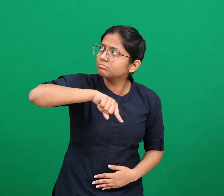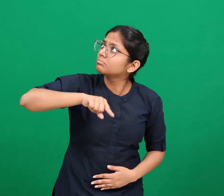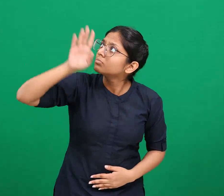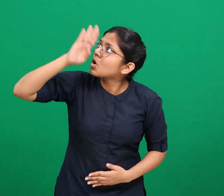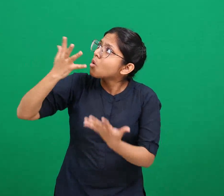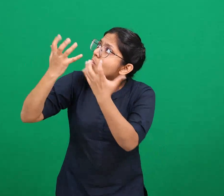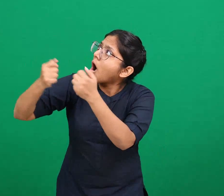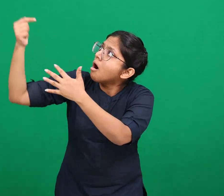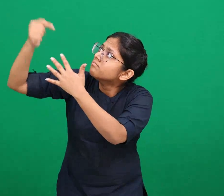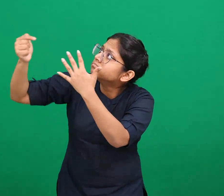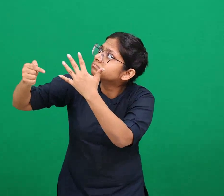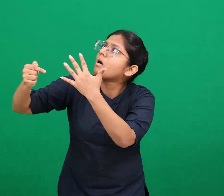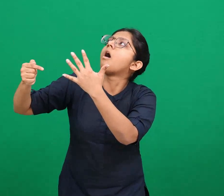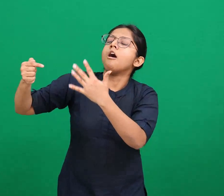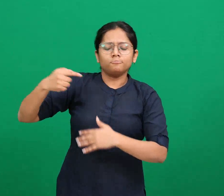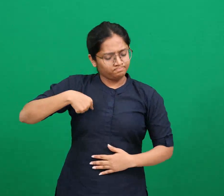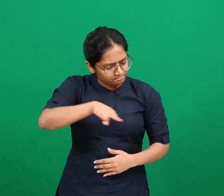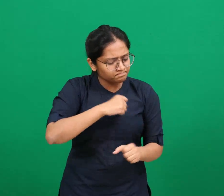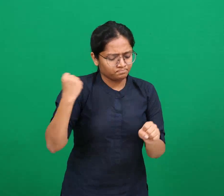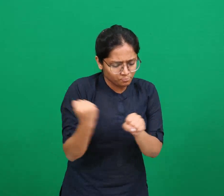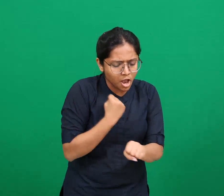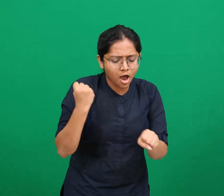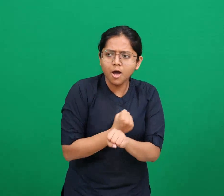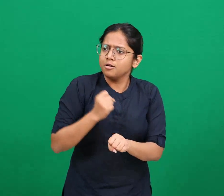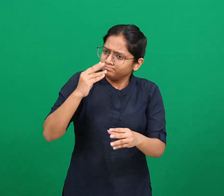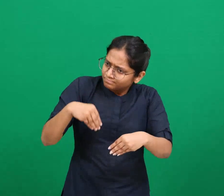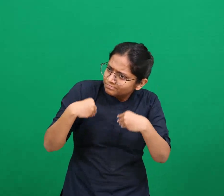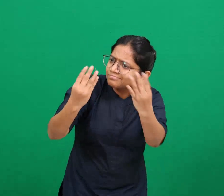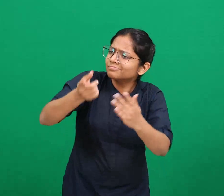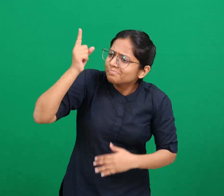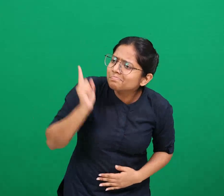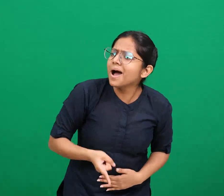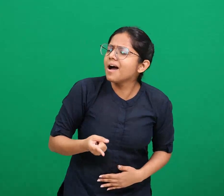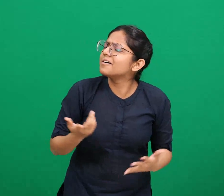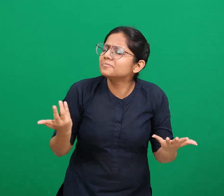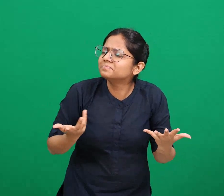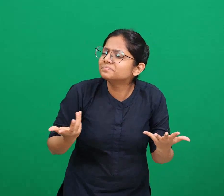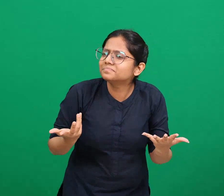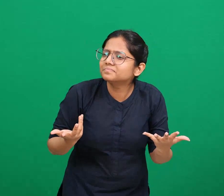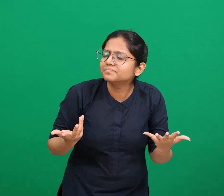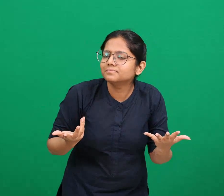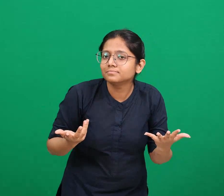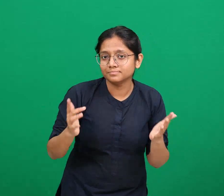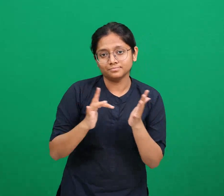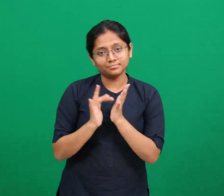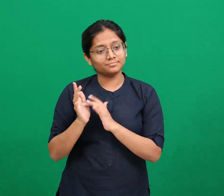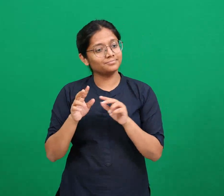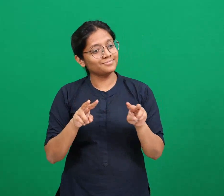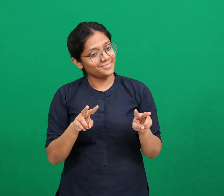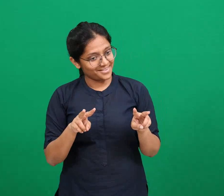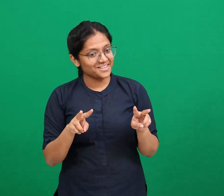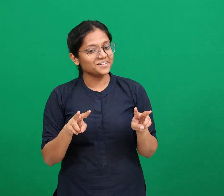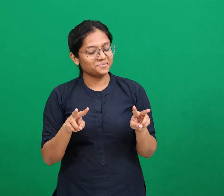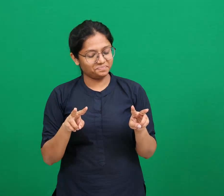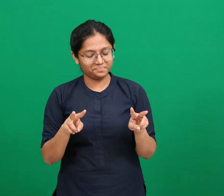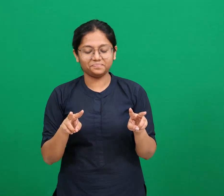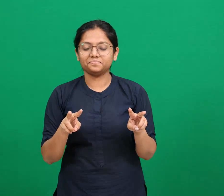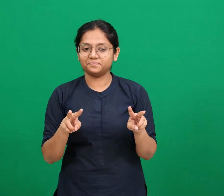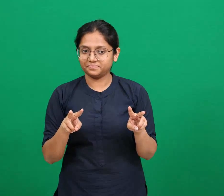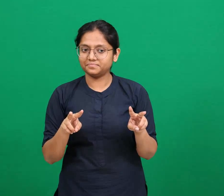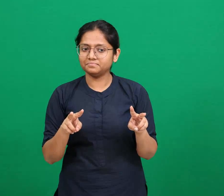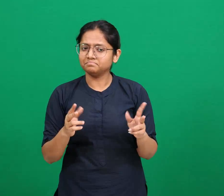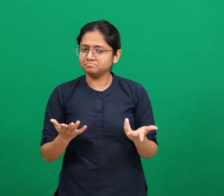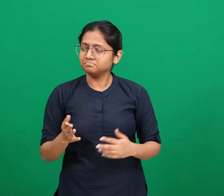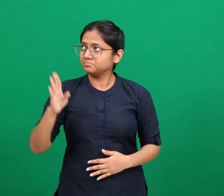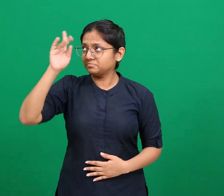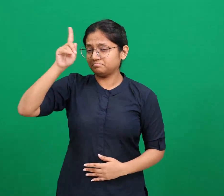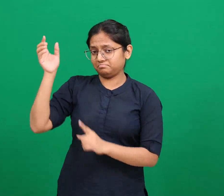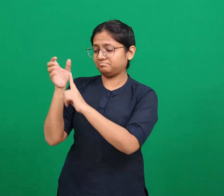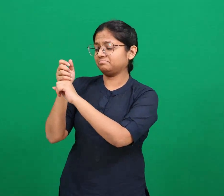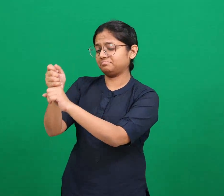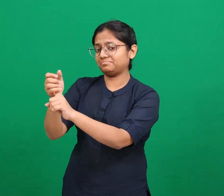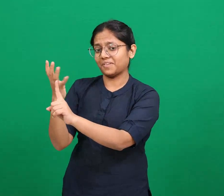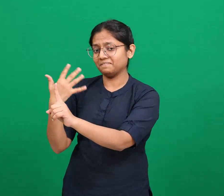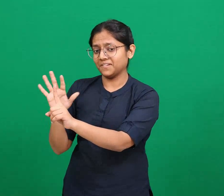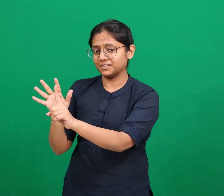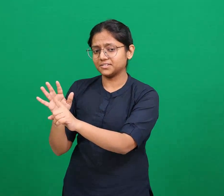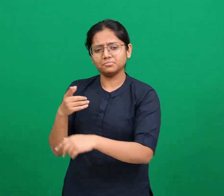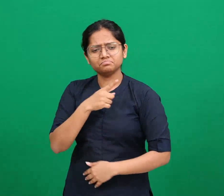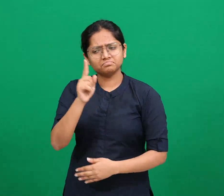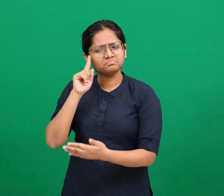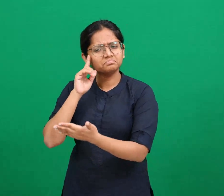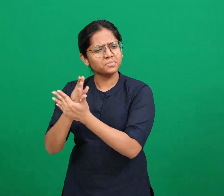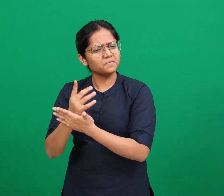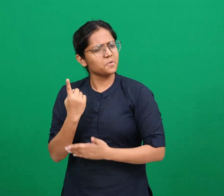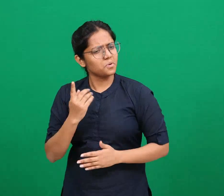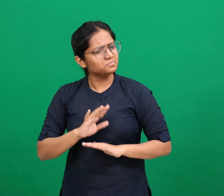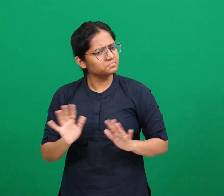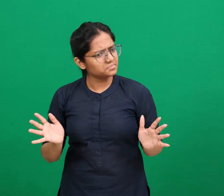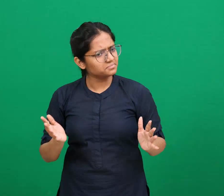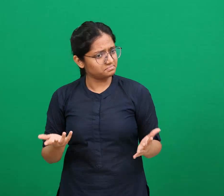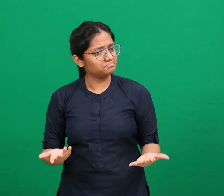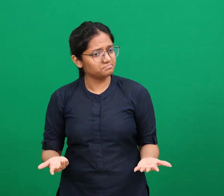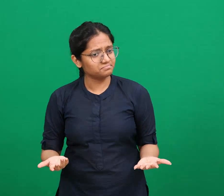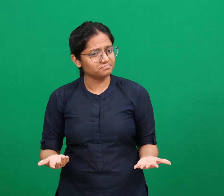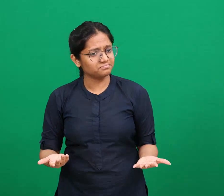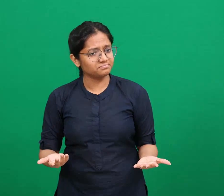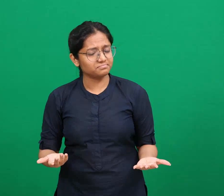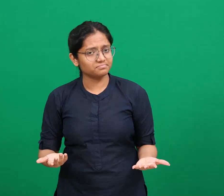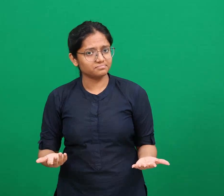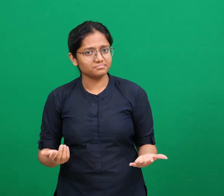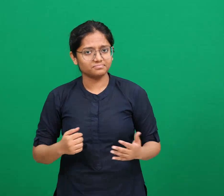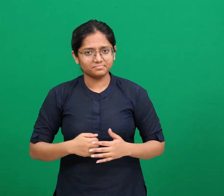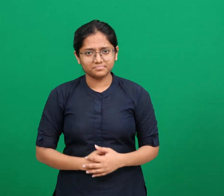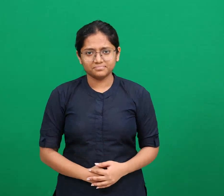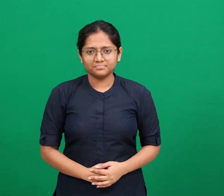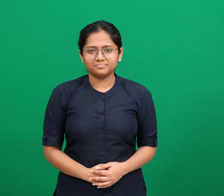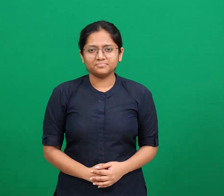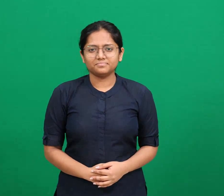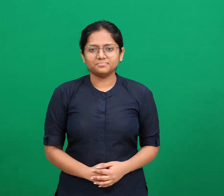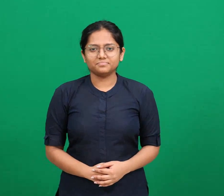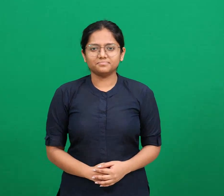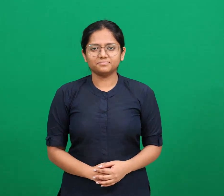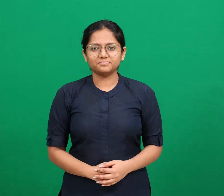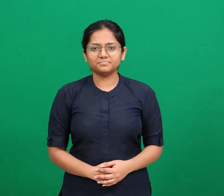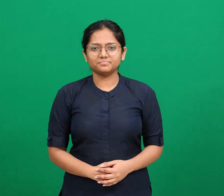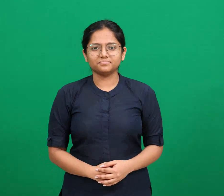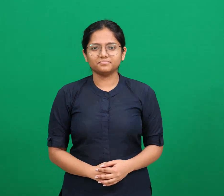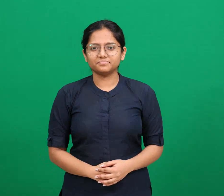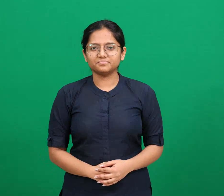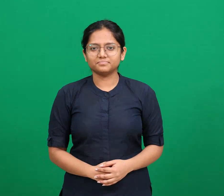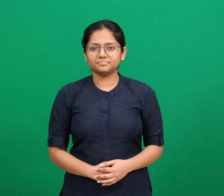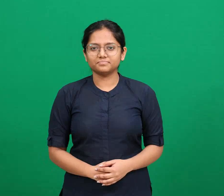Jesus replied, "The work of God is this: to believe in the One He has sent."